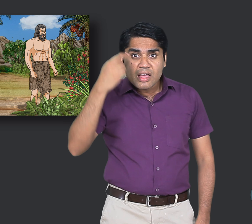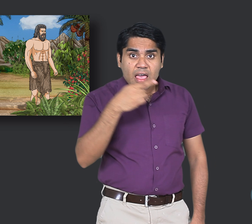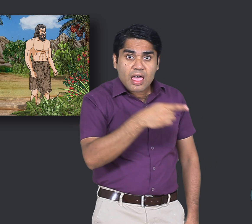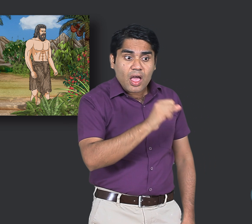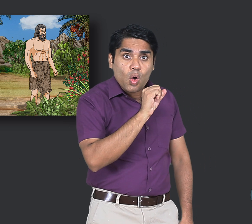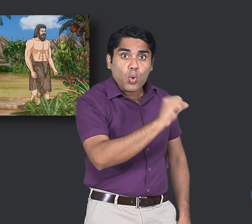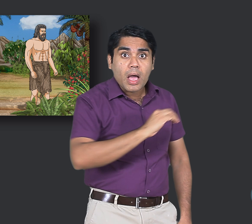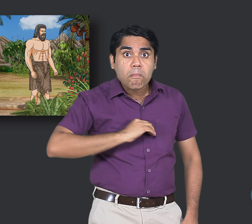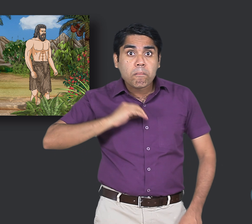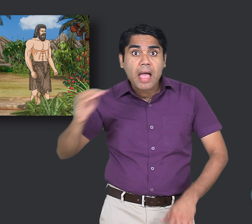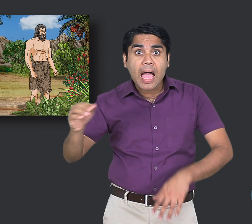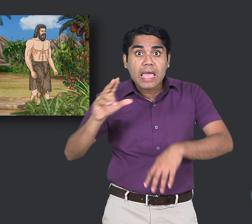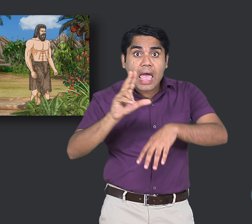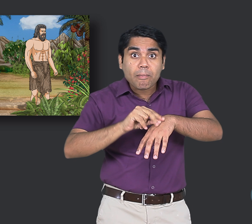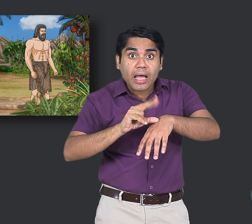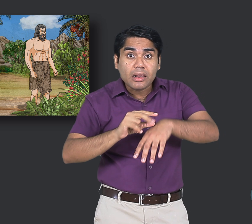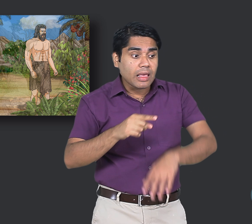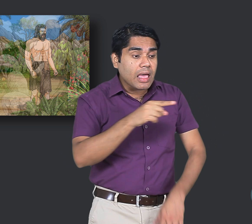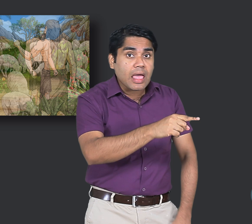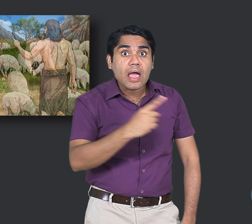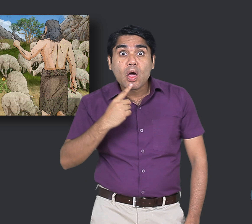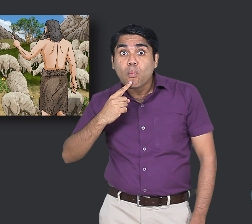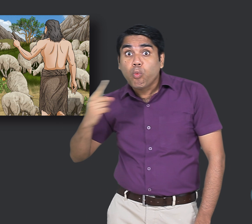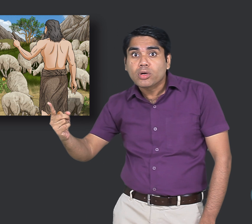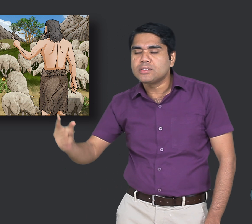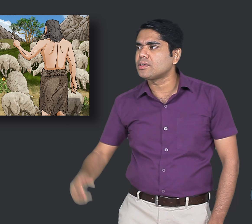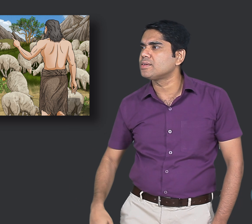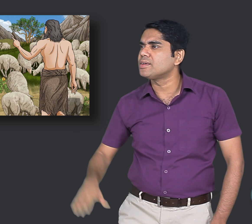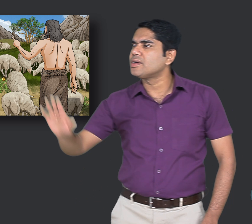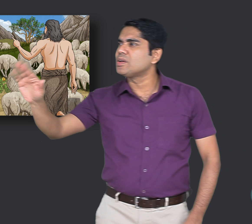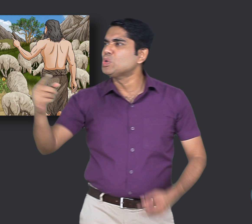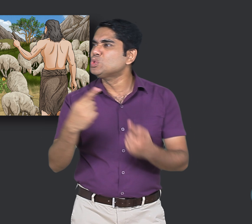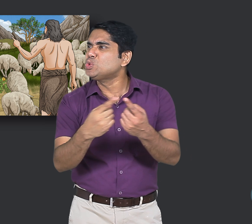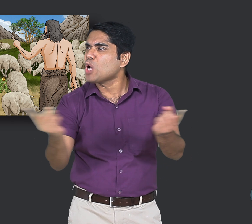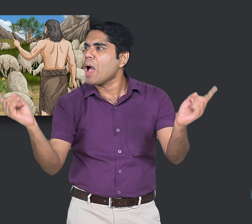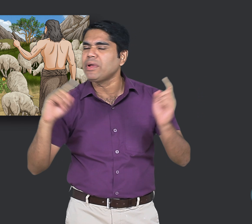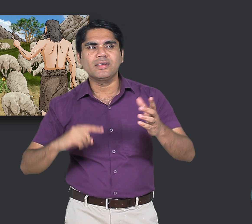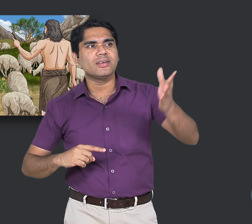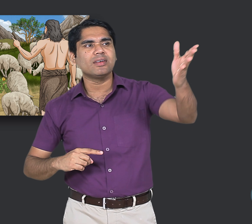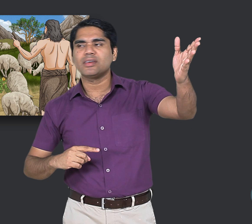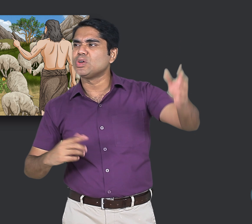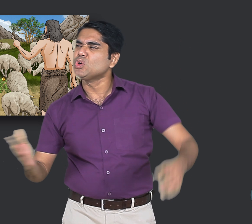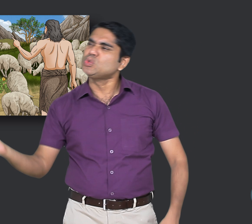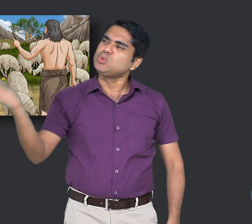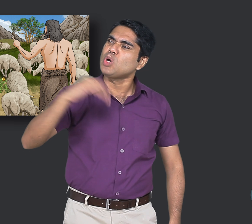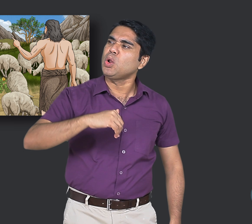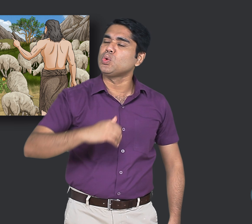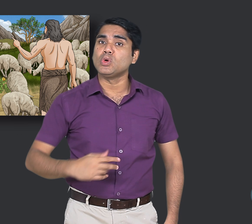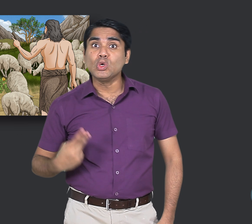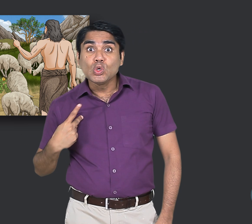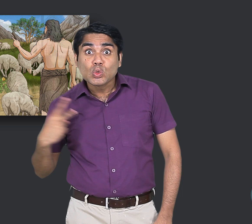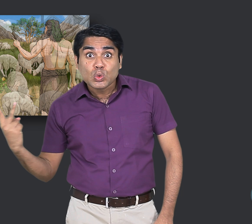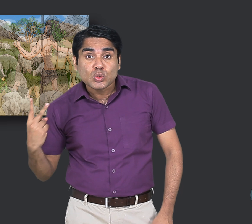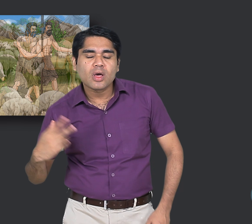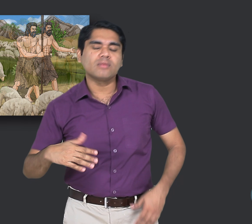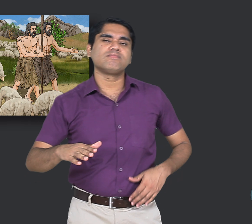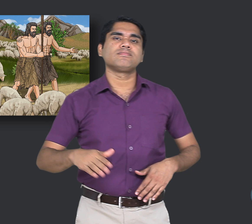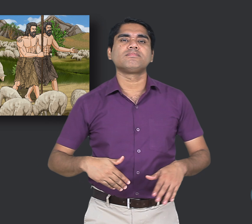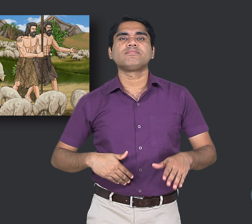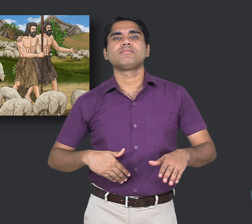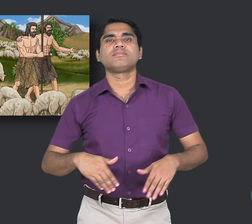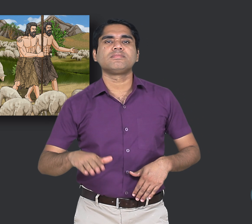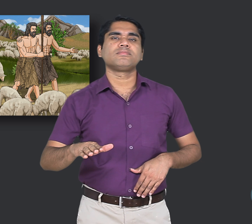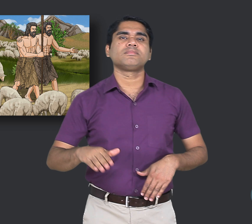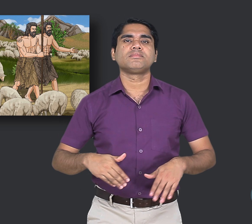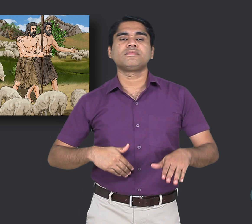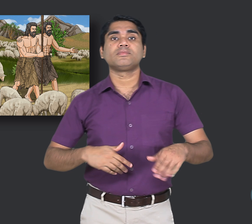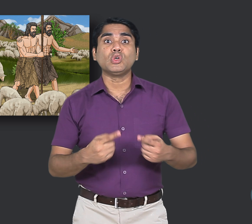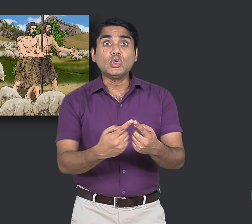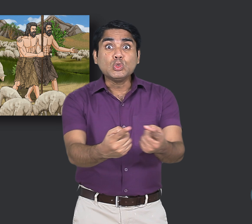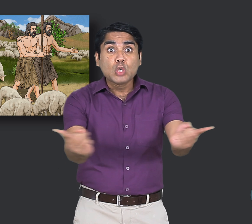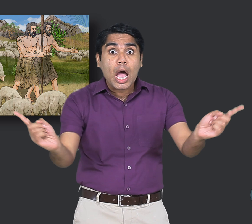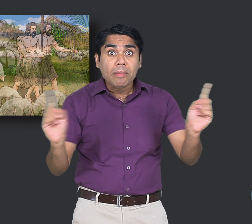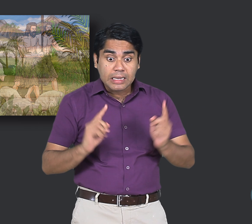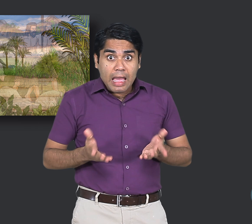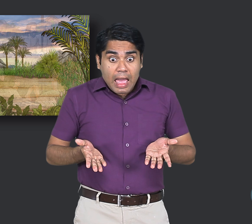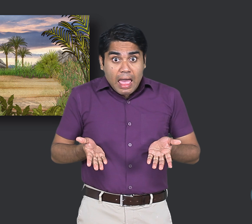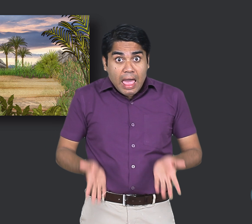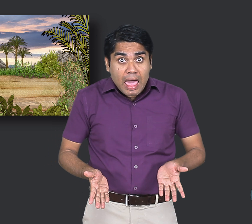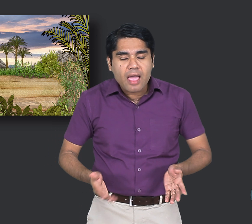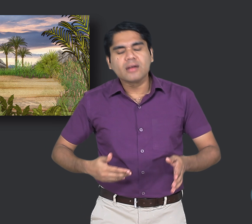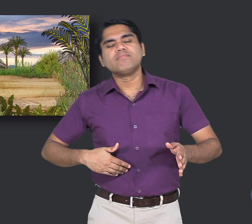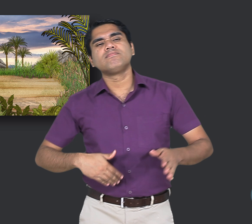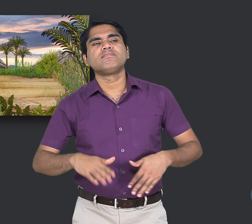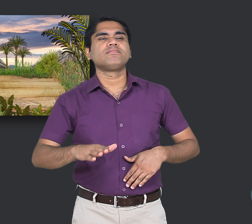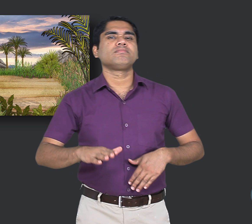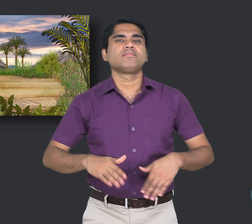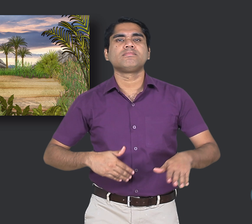Then Cain said to his brother Abel, “Let us go out to the field.”